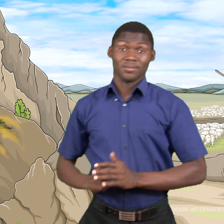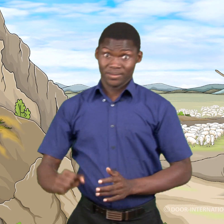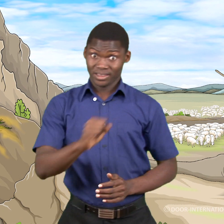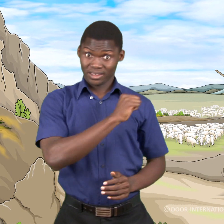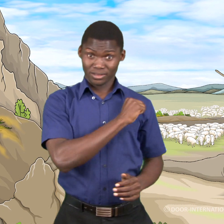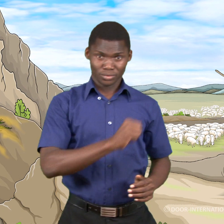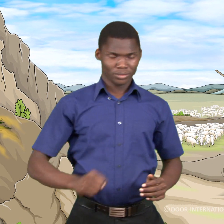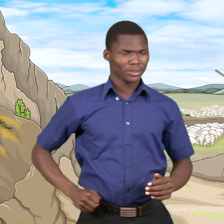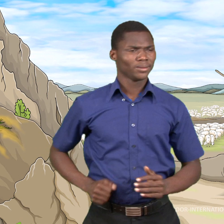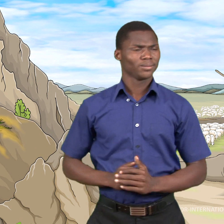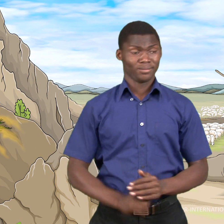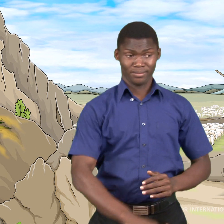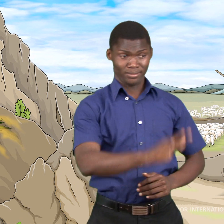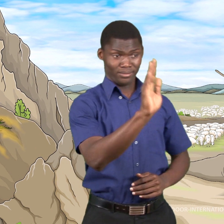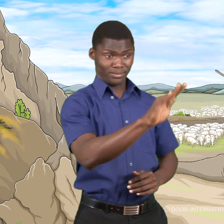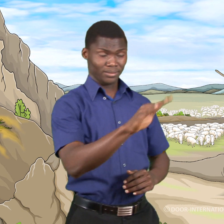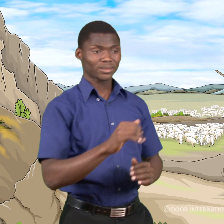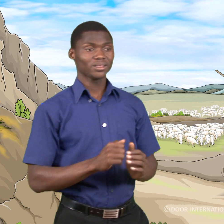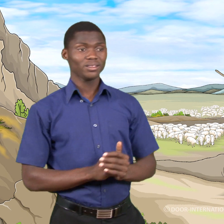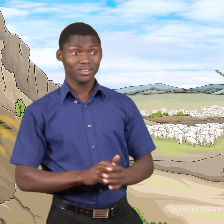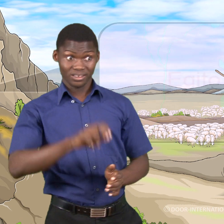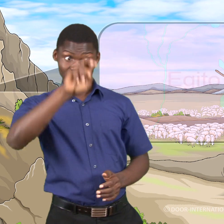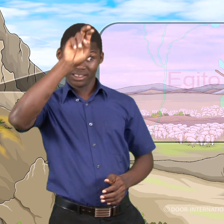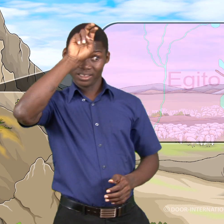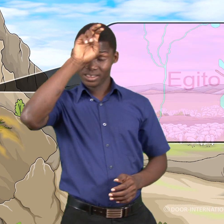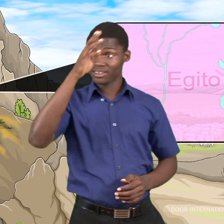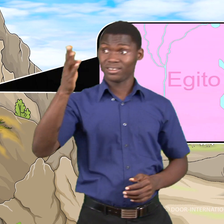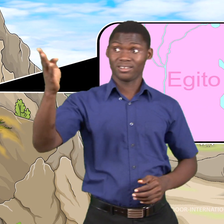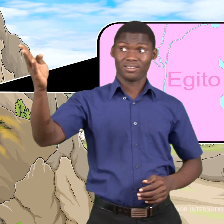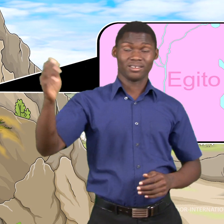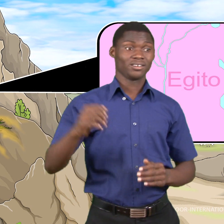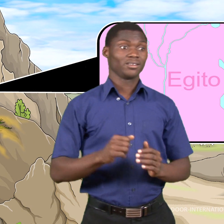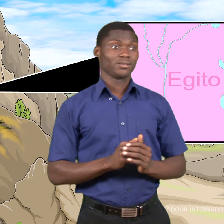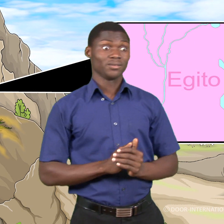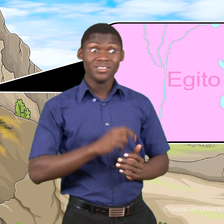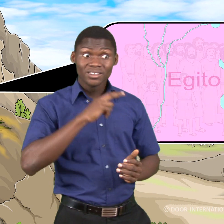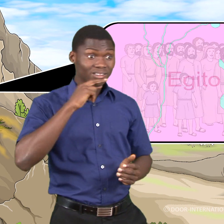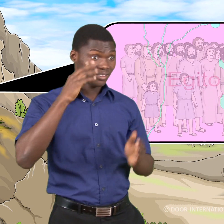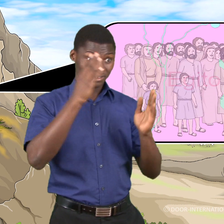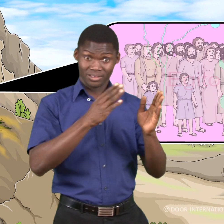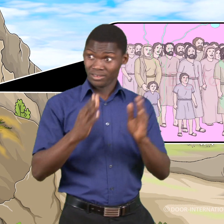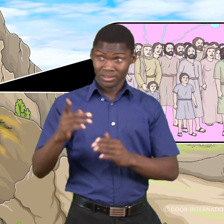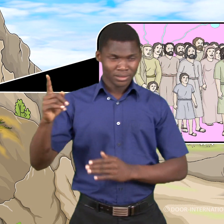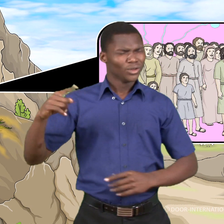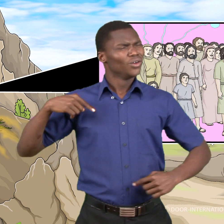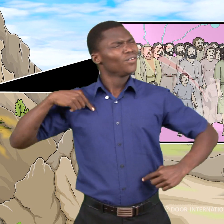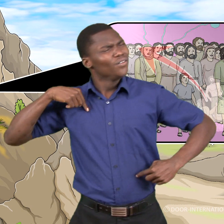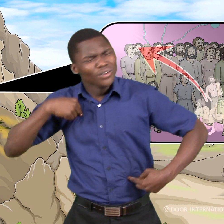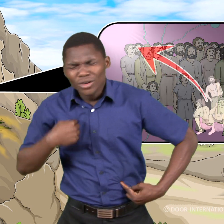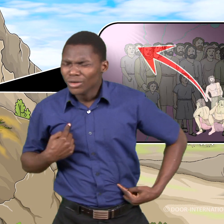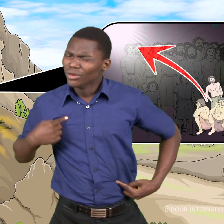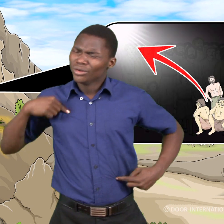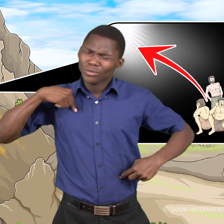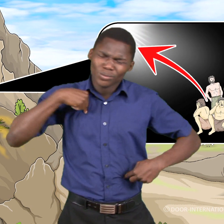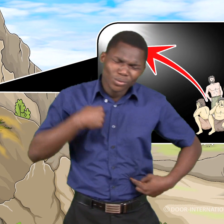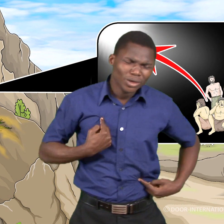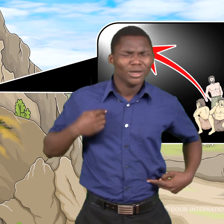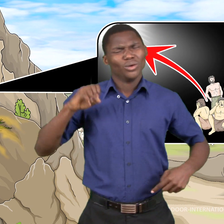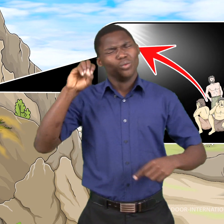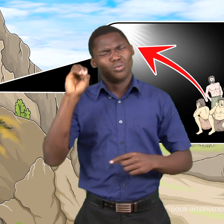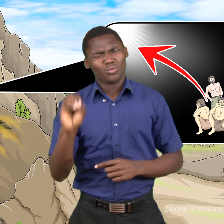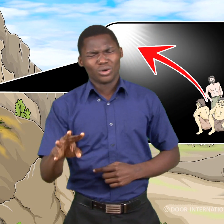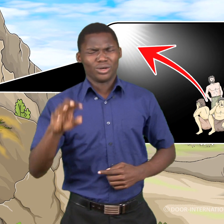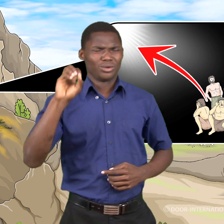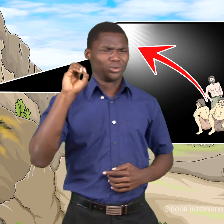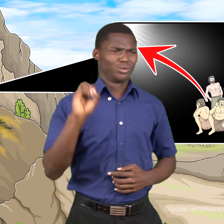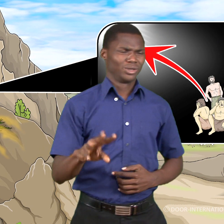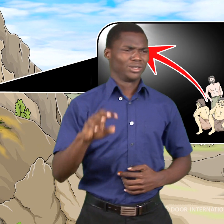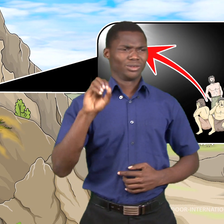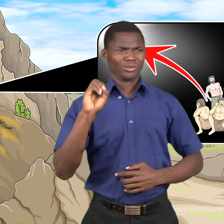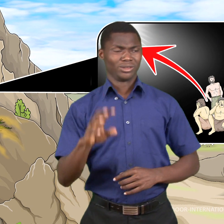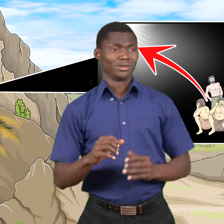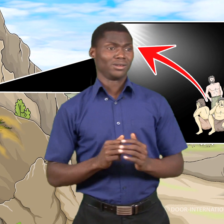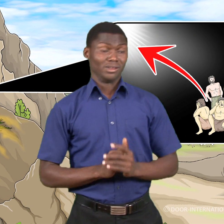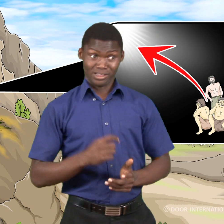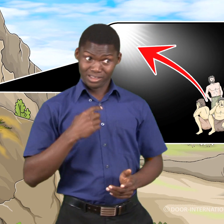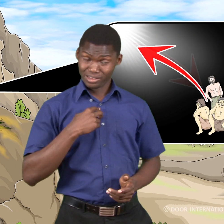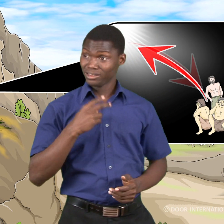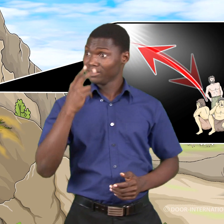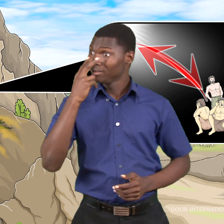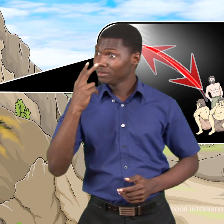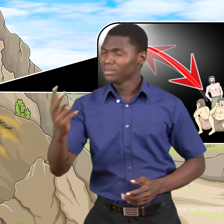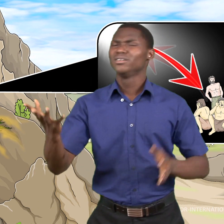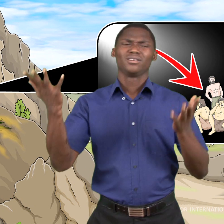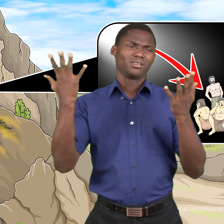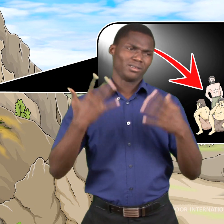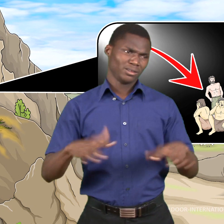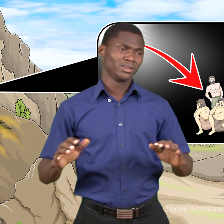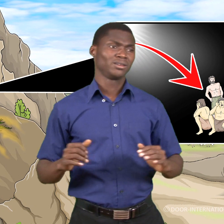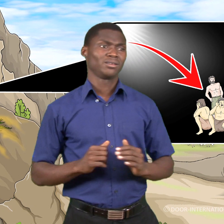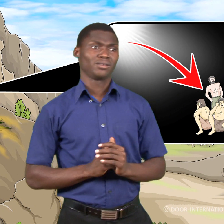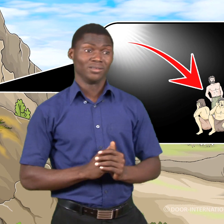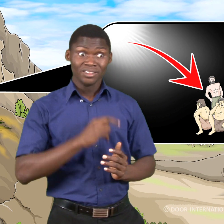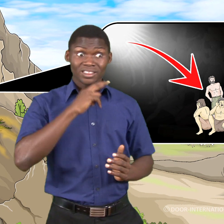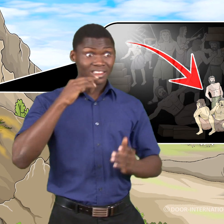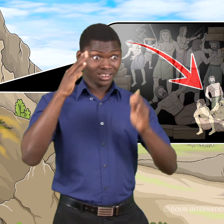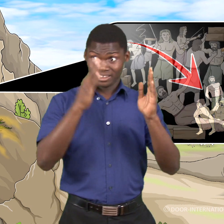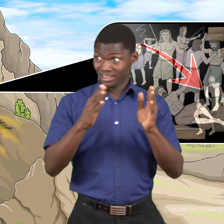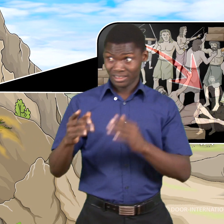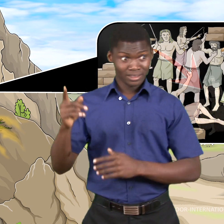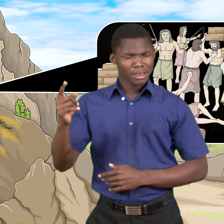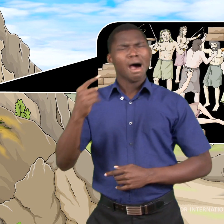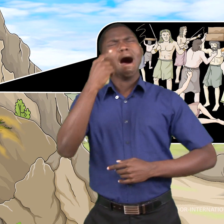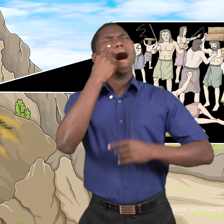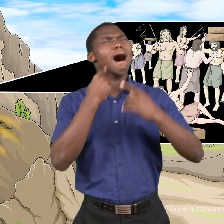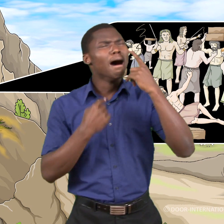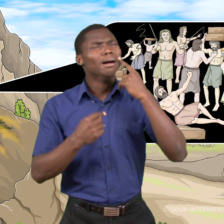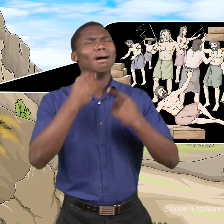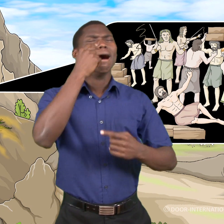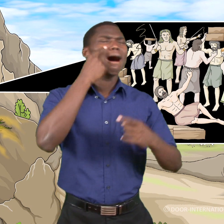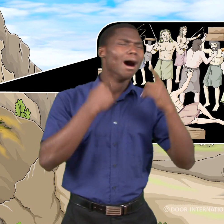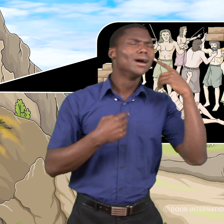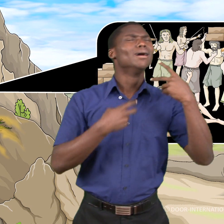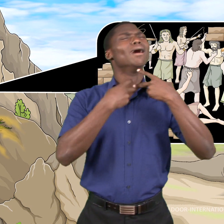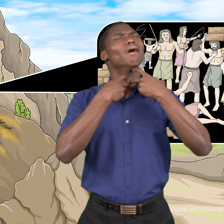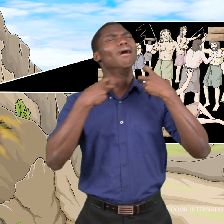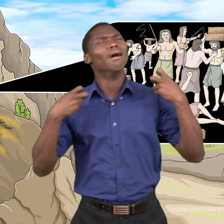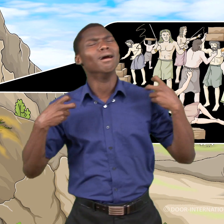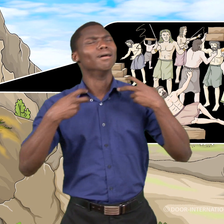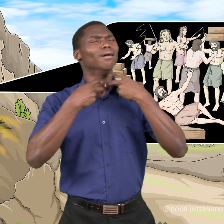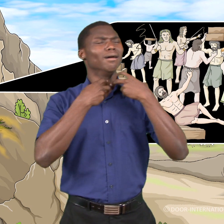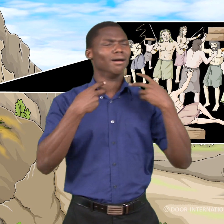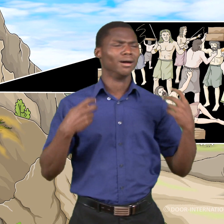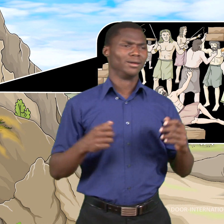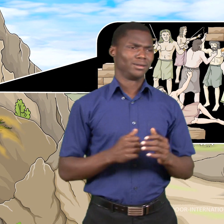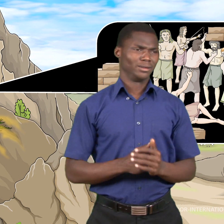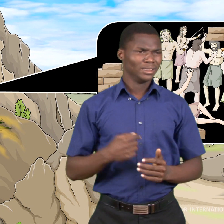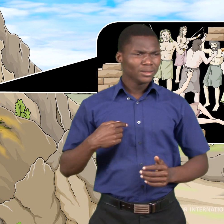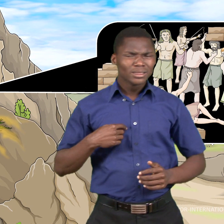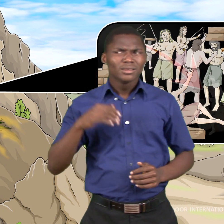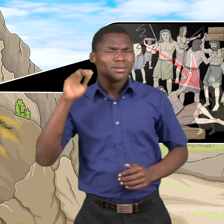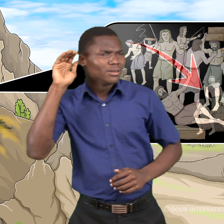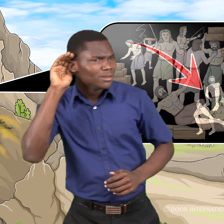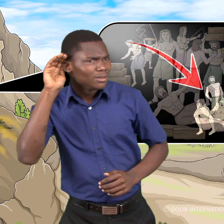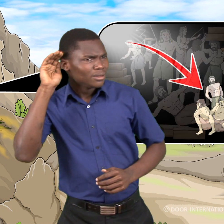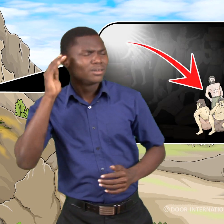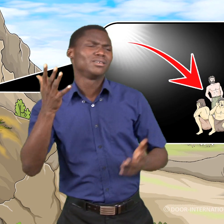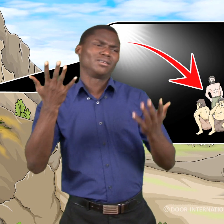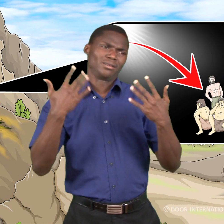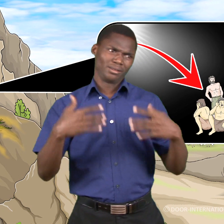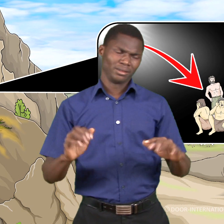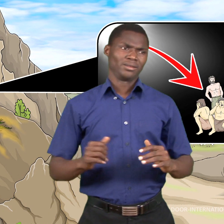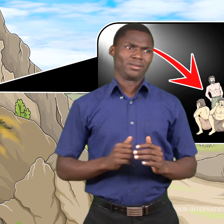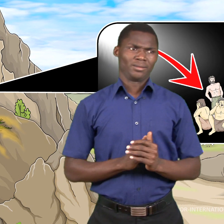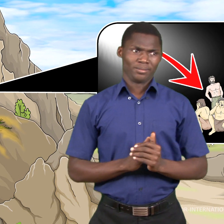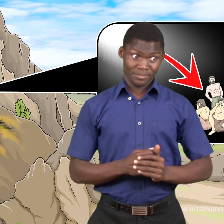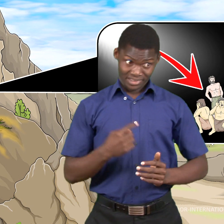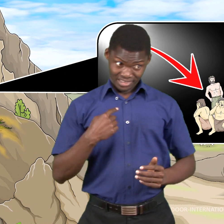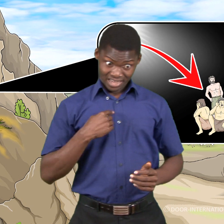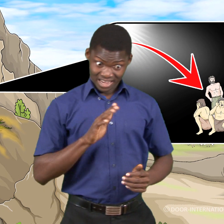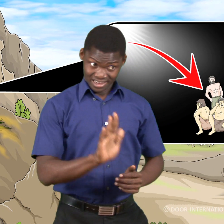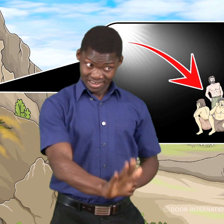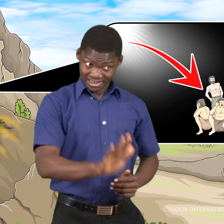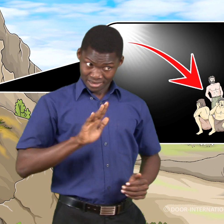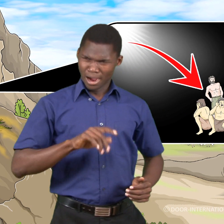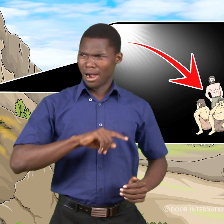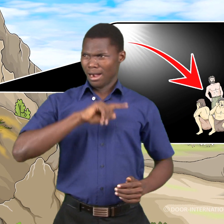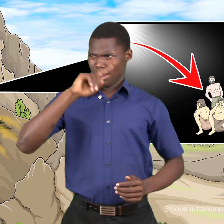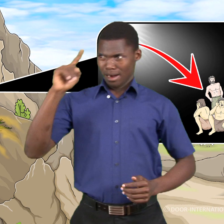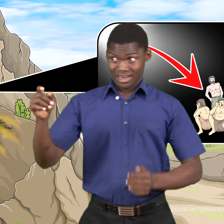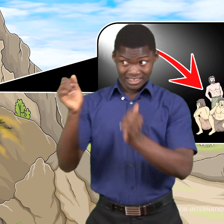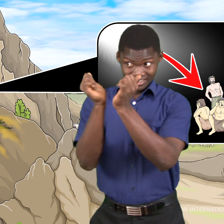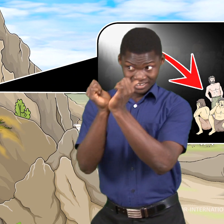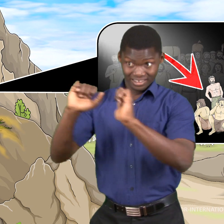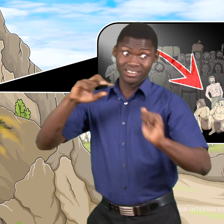The LORD said, “I have indeed seen the affliction of My people in Egypt. I have heard them crying out because of their oppressors, and I am aware of their sufferings.